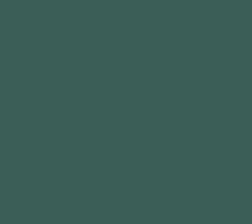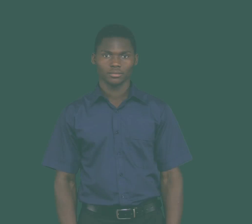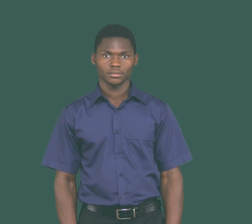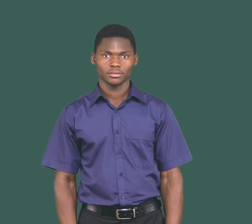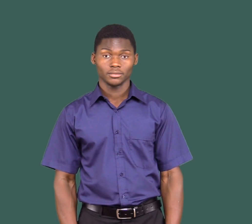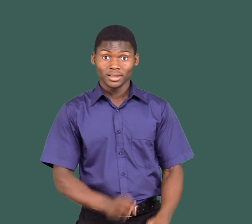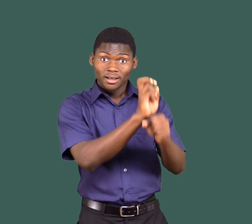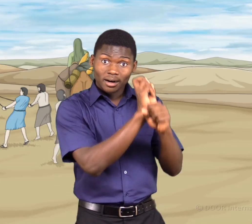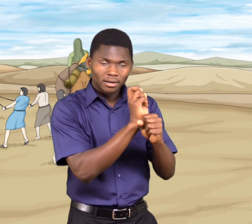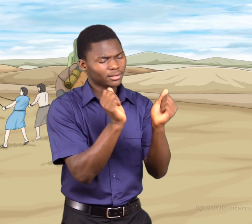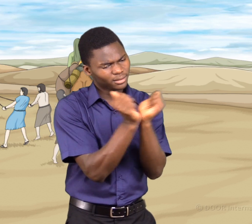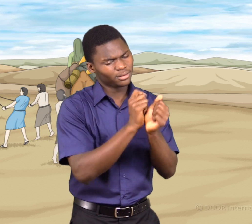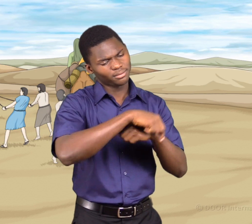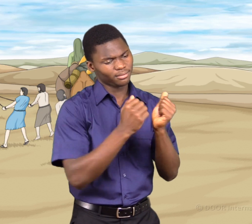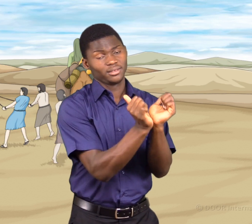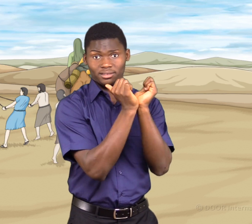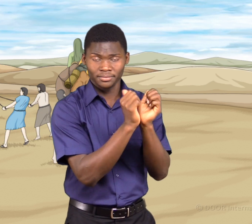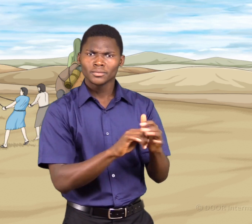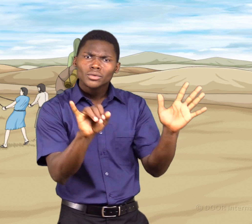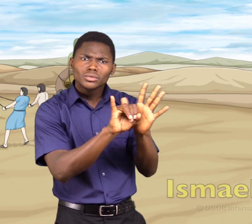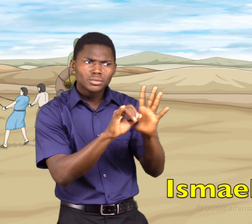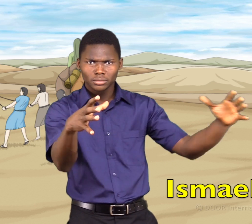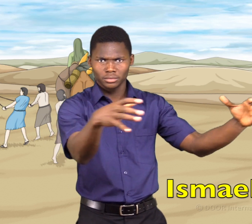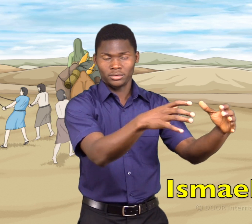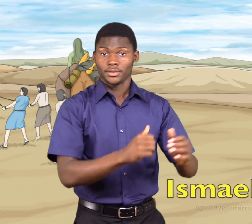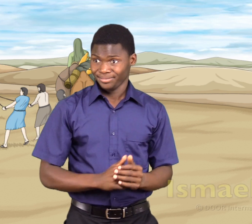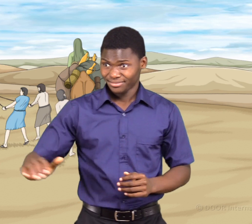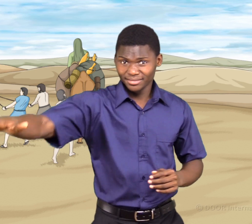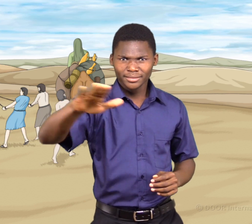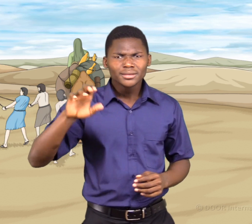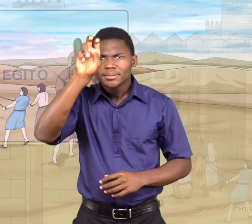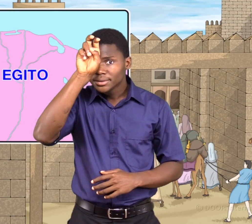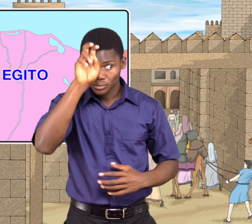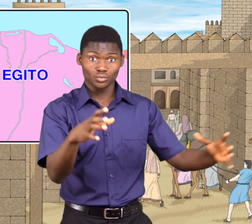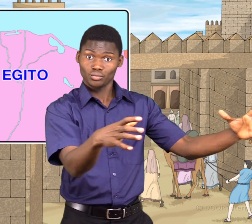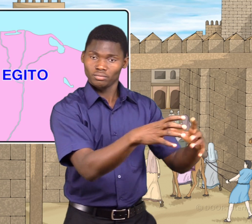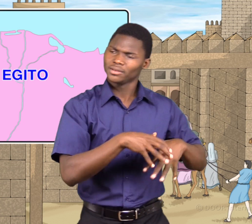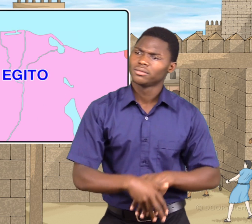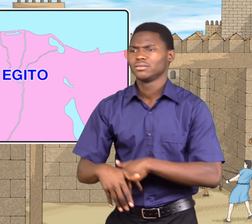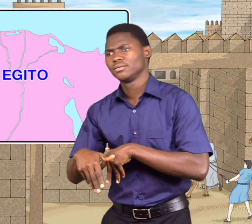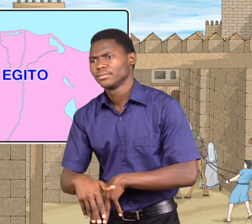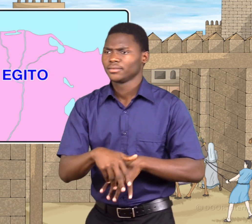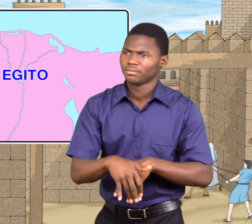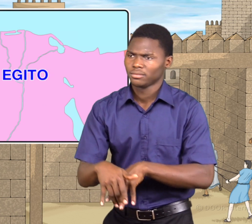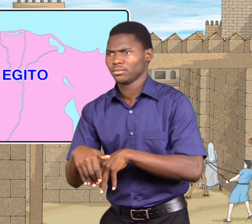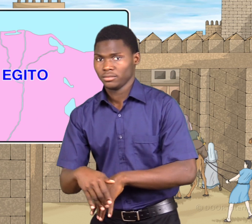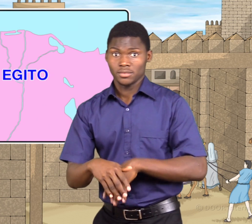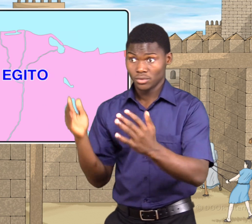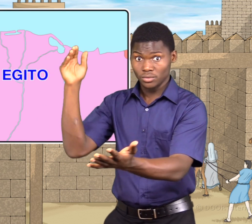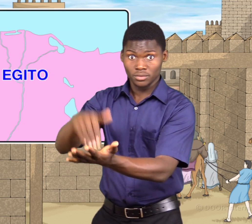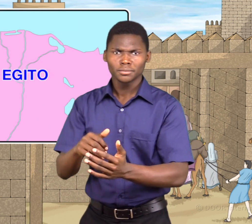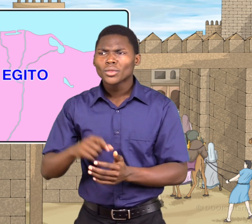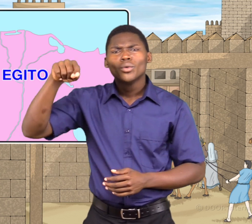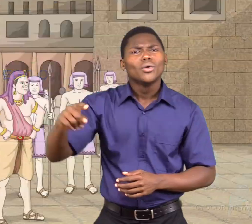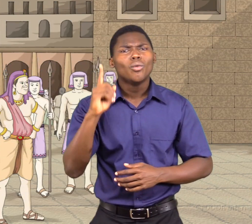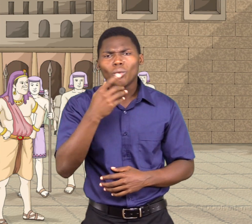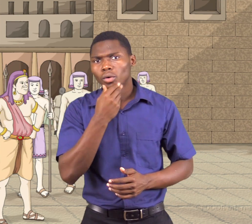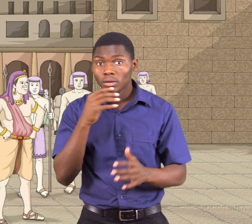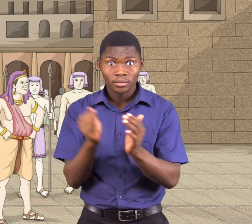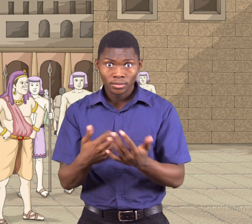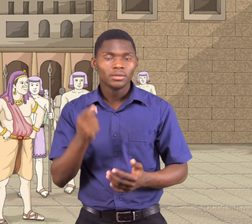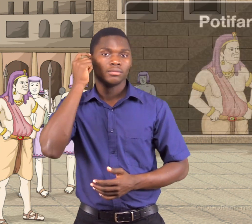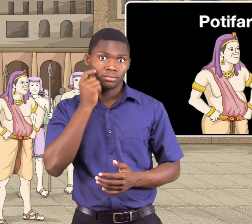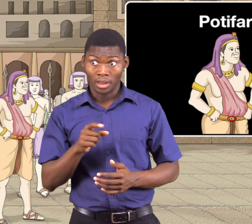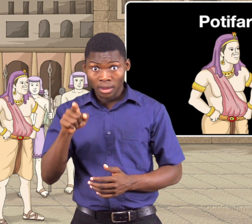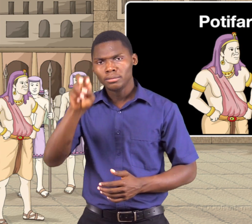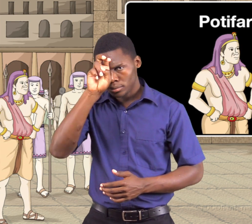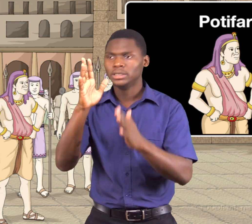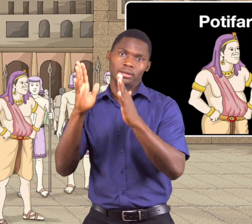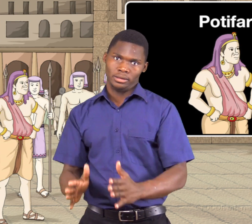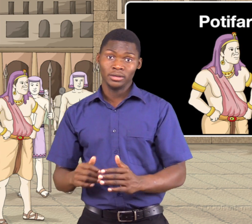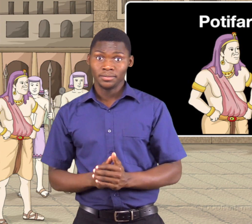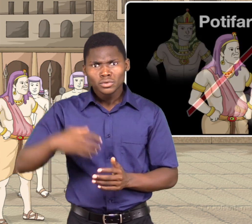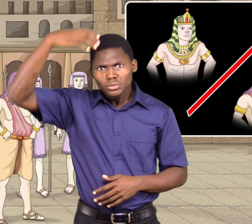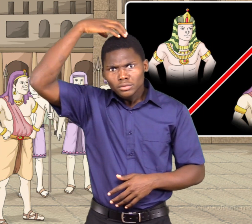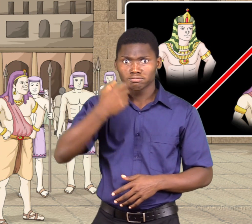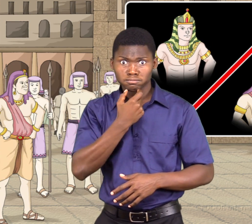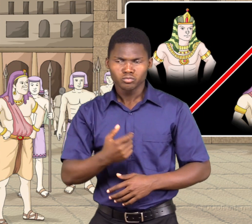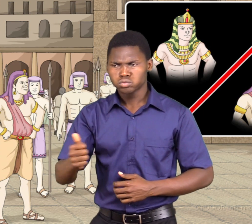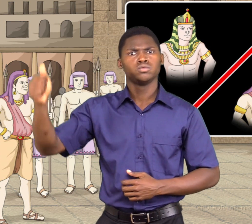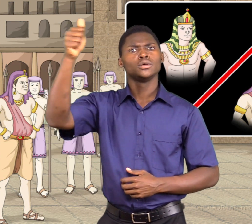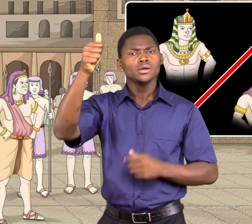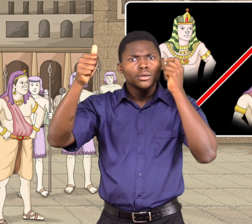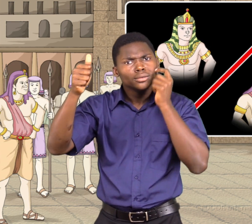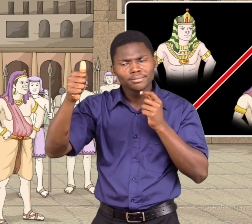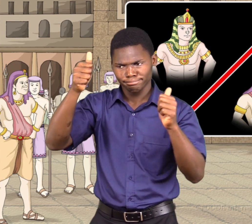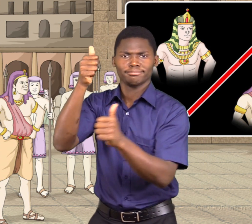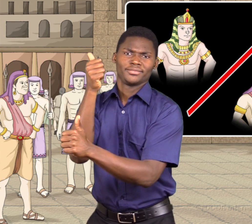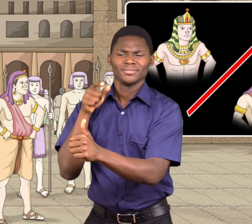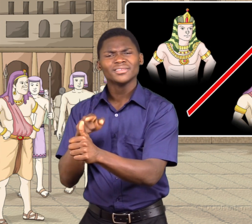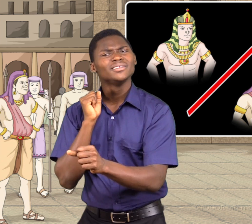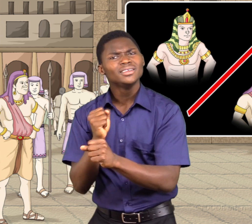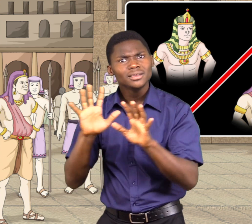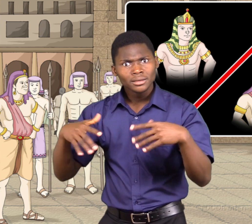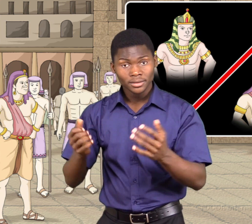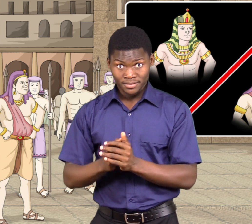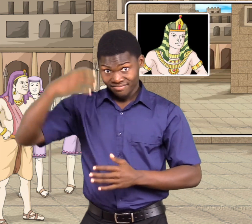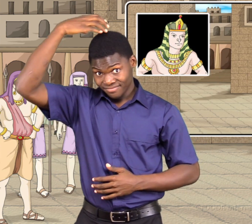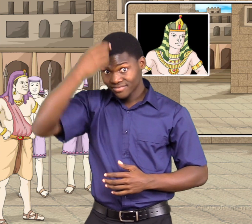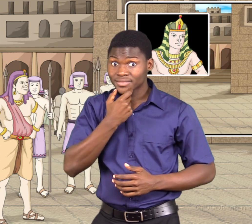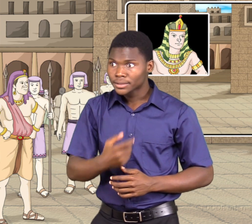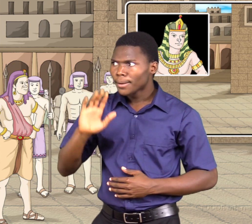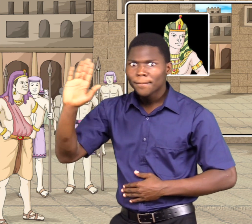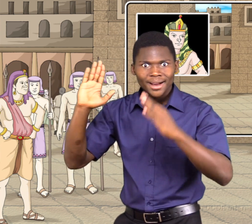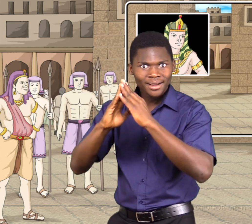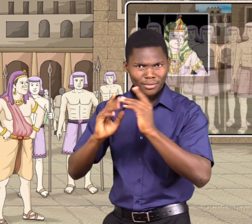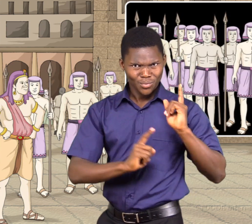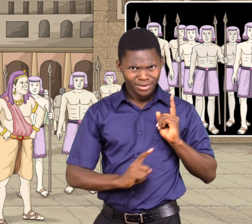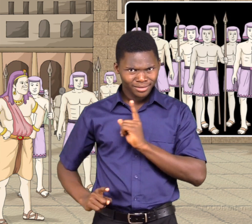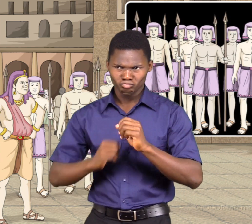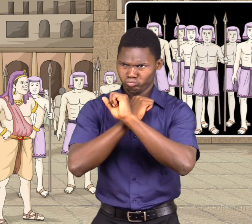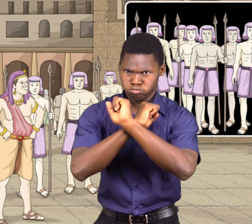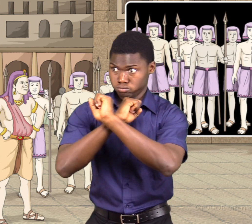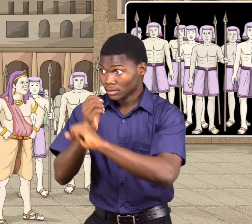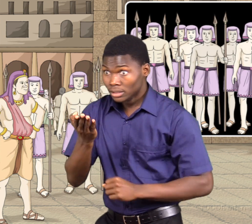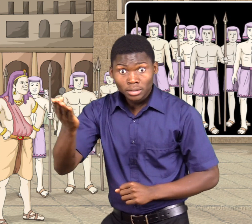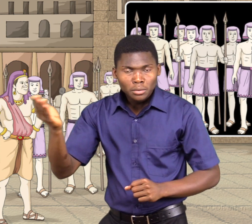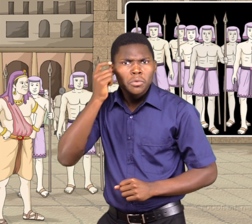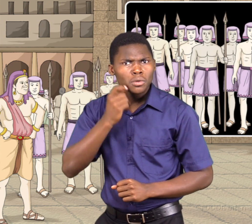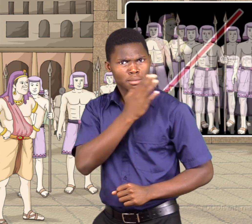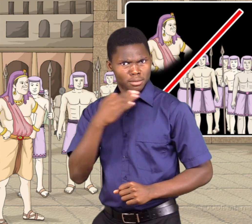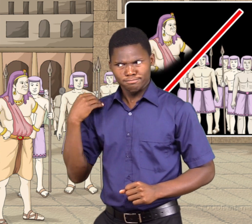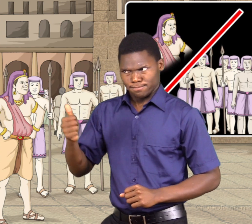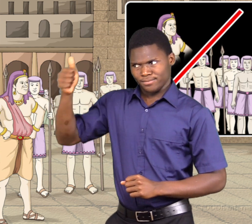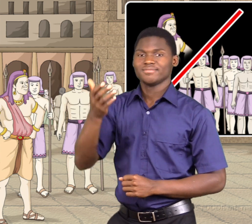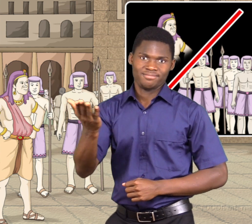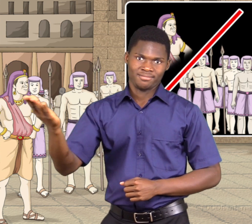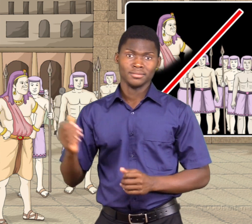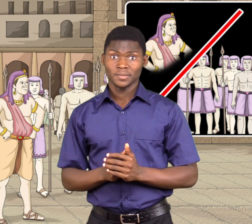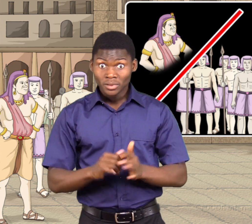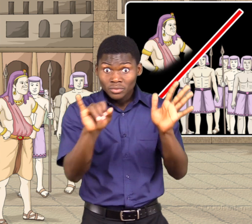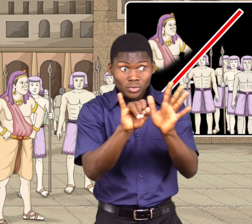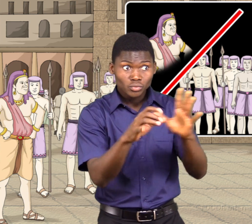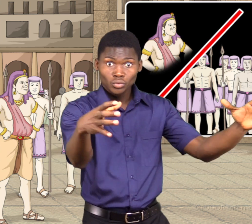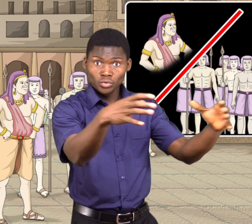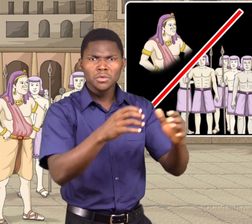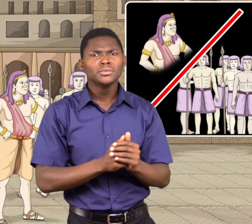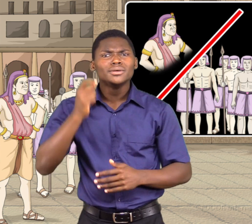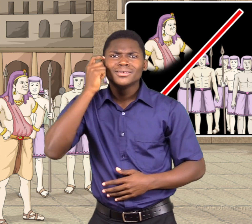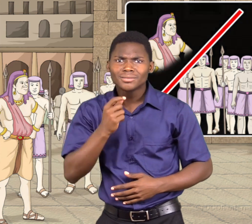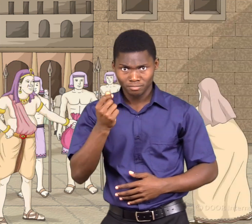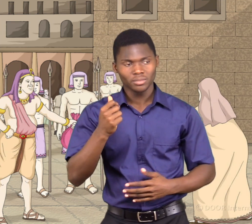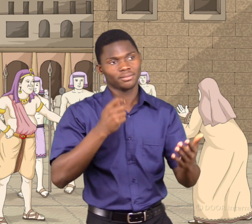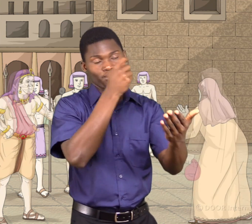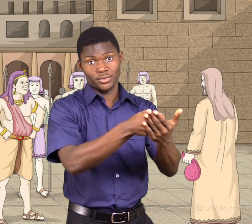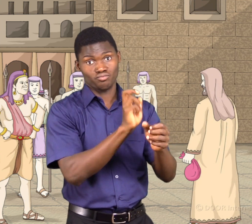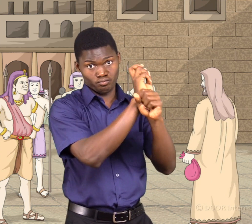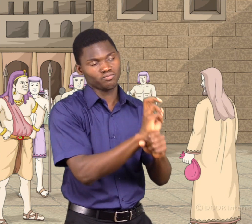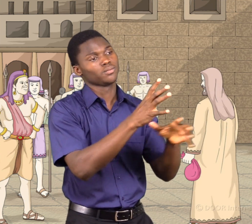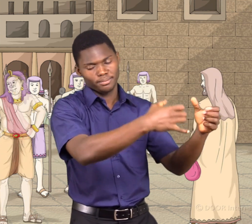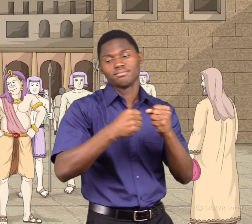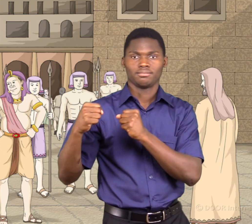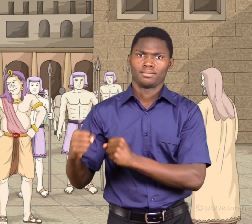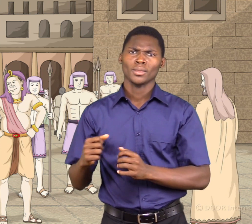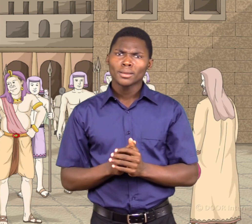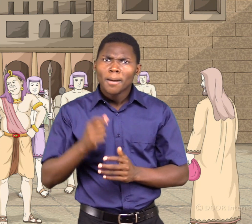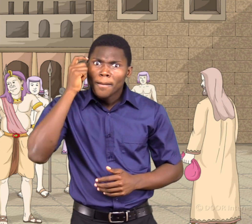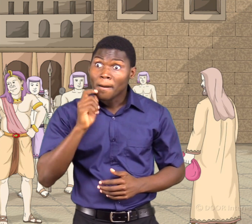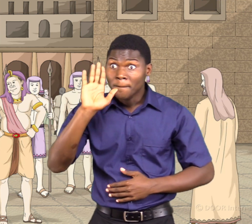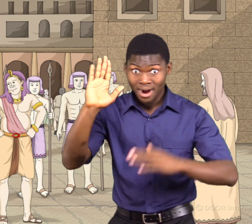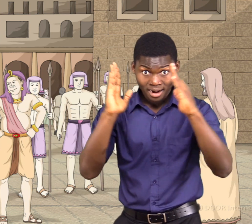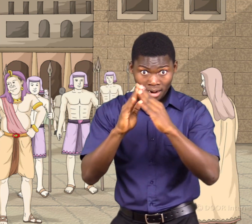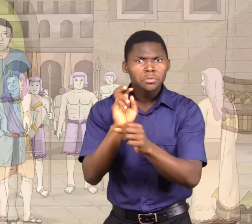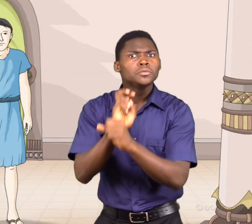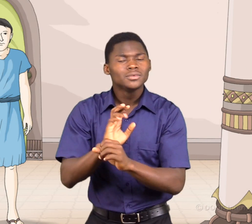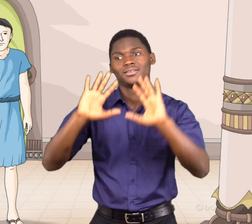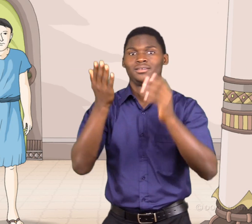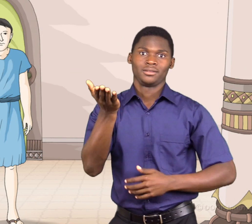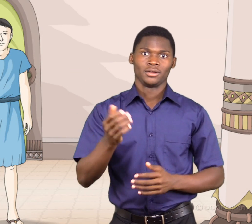Meanwhile, Joseph had been taken down to Egypt, where an Egyptian named Potiphar, an officer of Pharaoh and captain of the guard, bought him from the Ishmaelites who had taken him there.